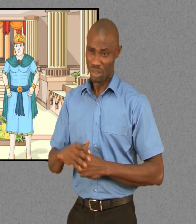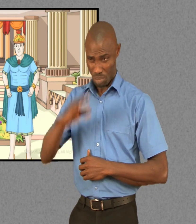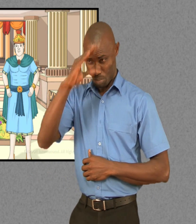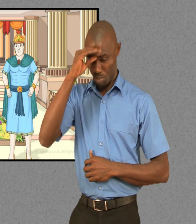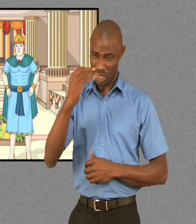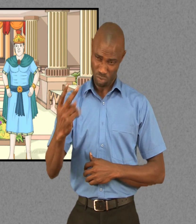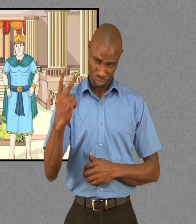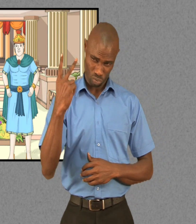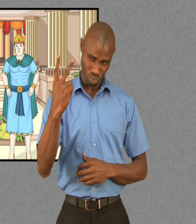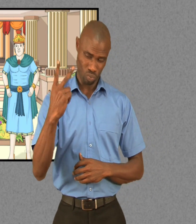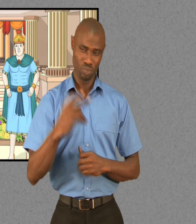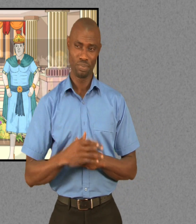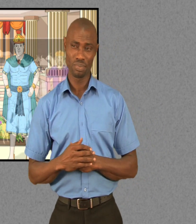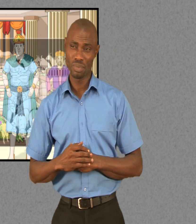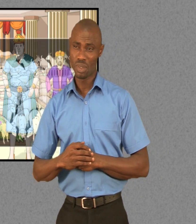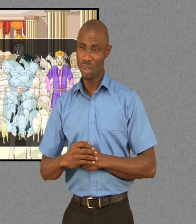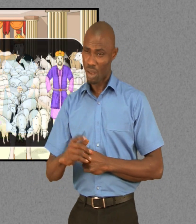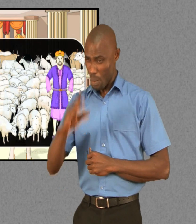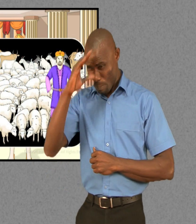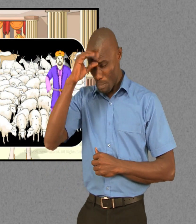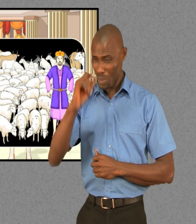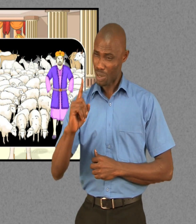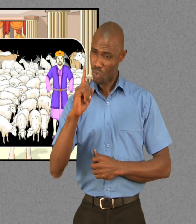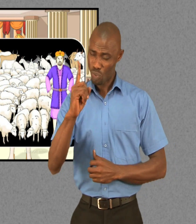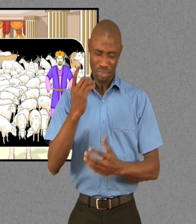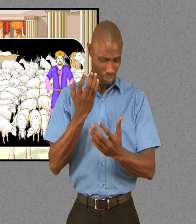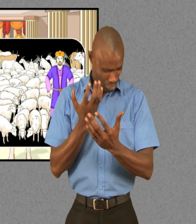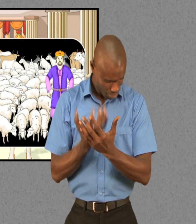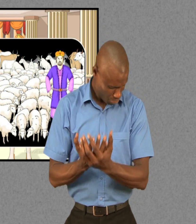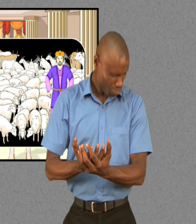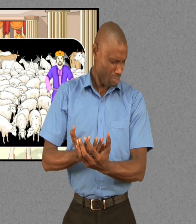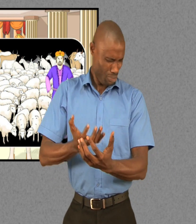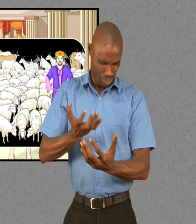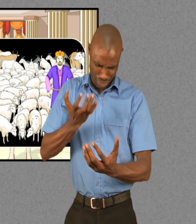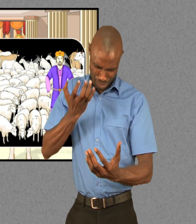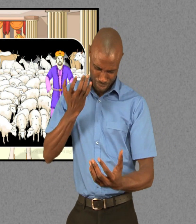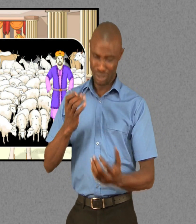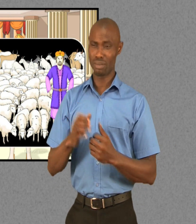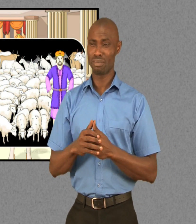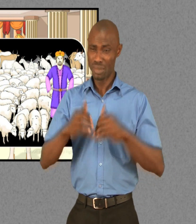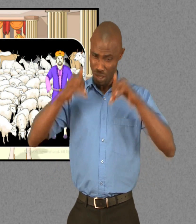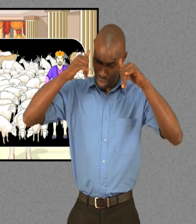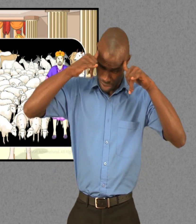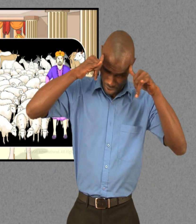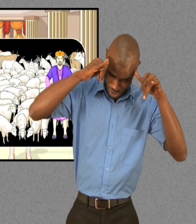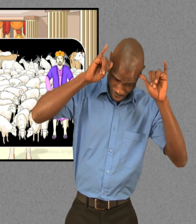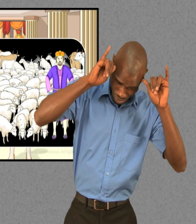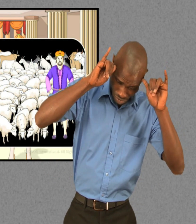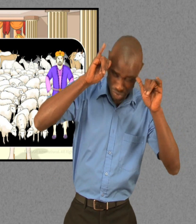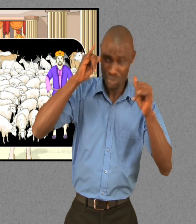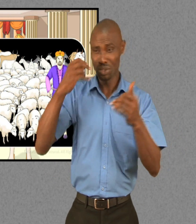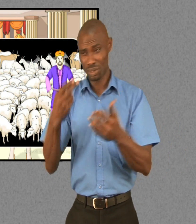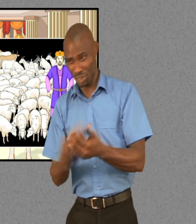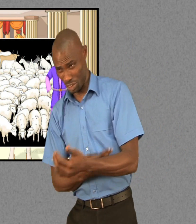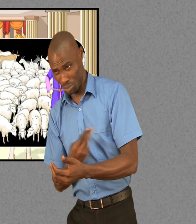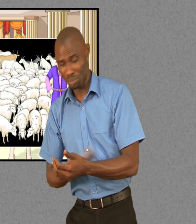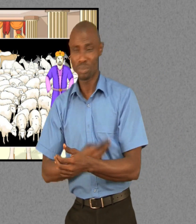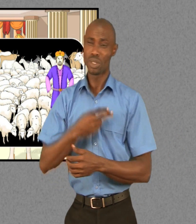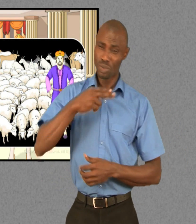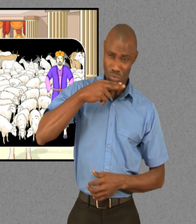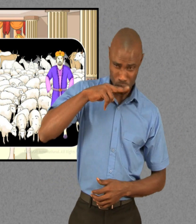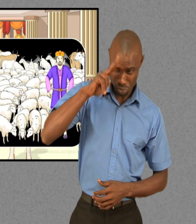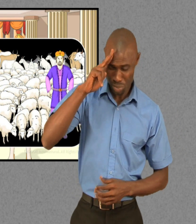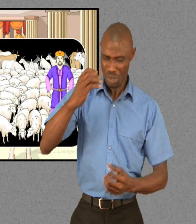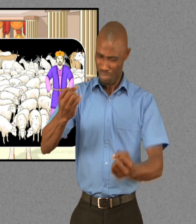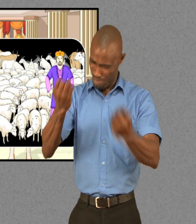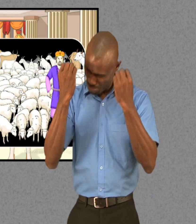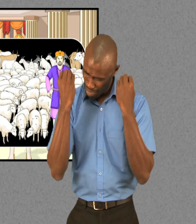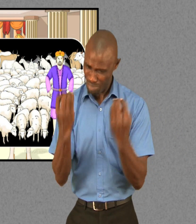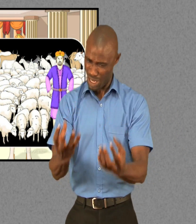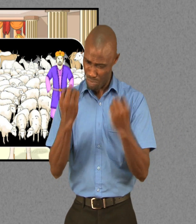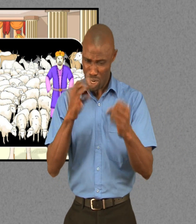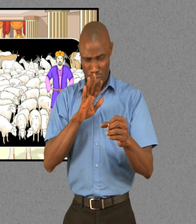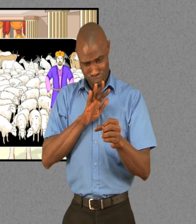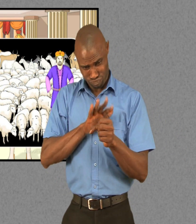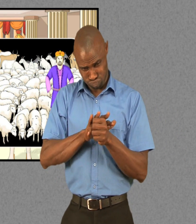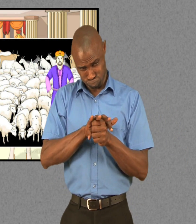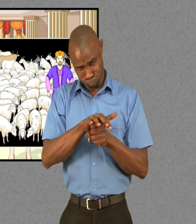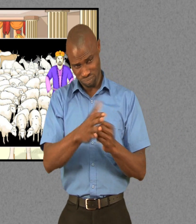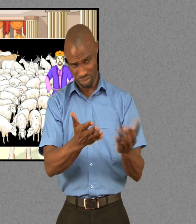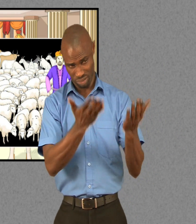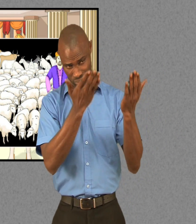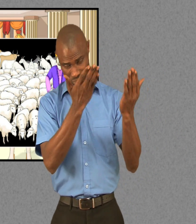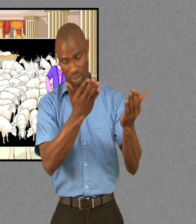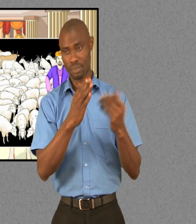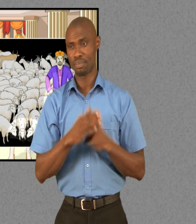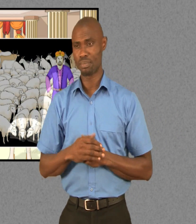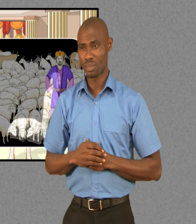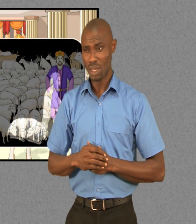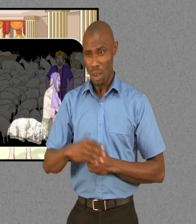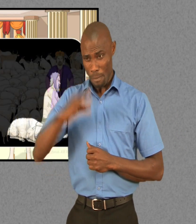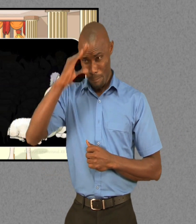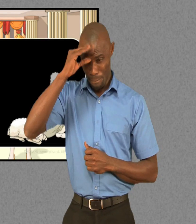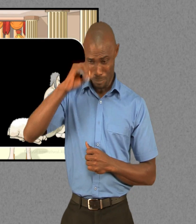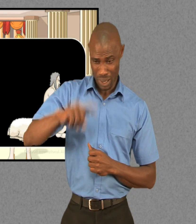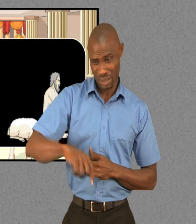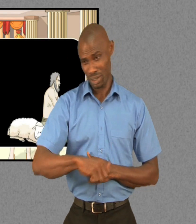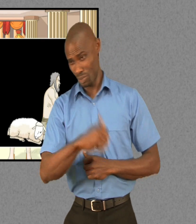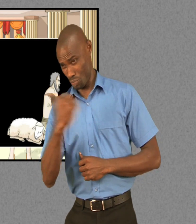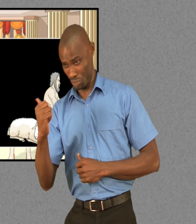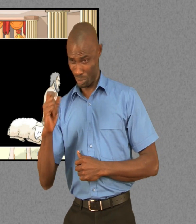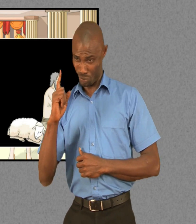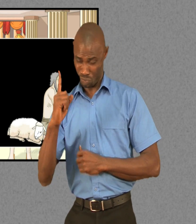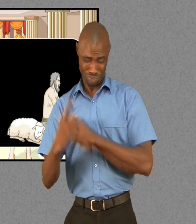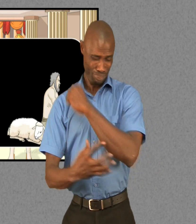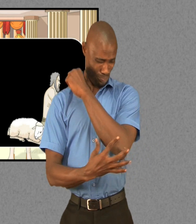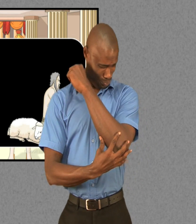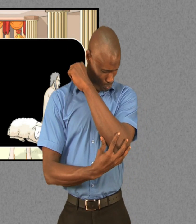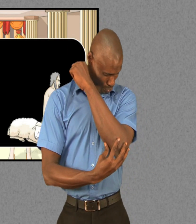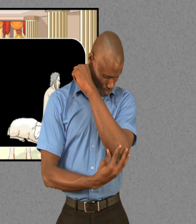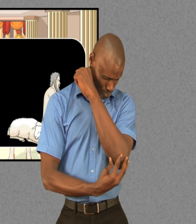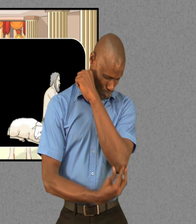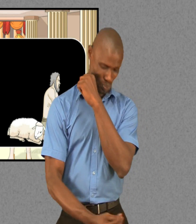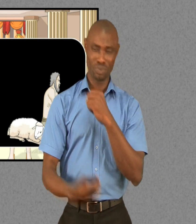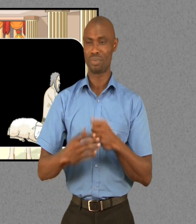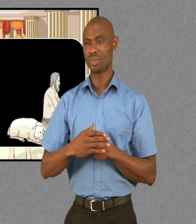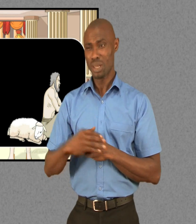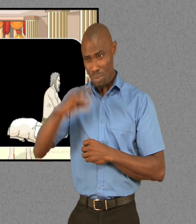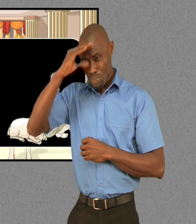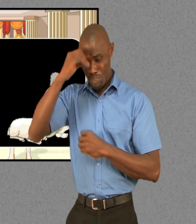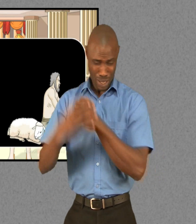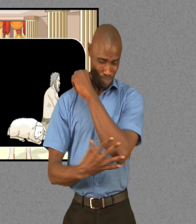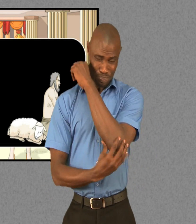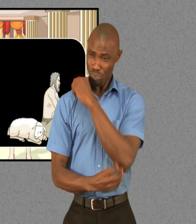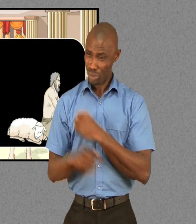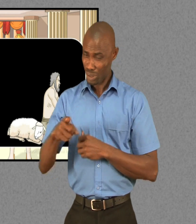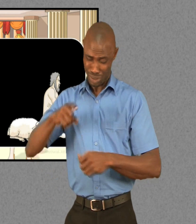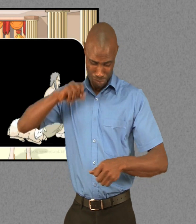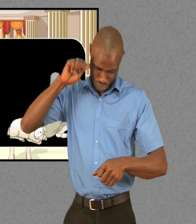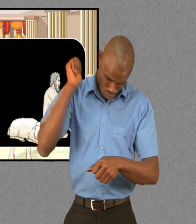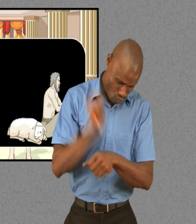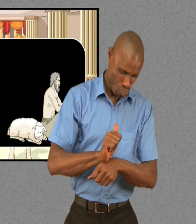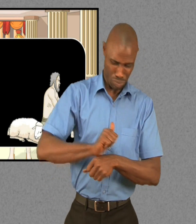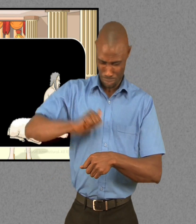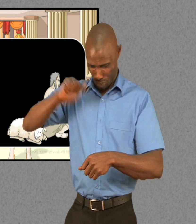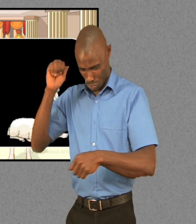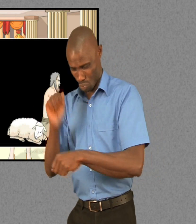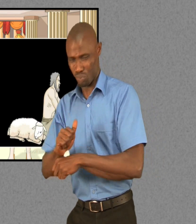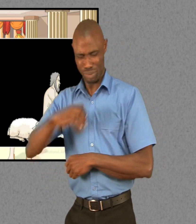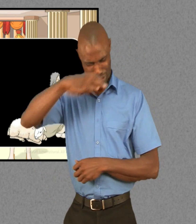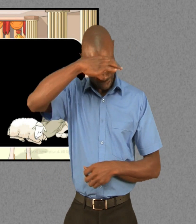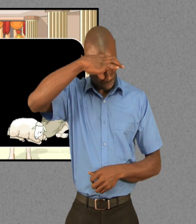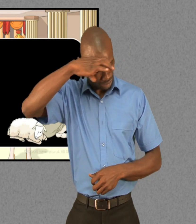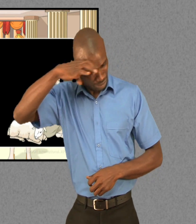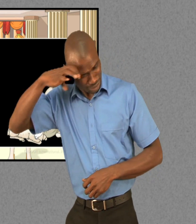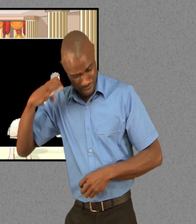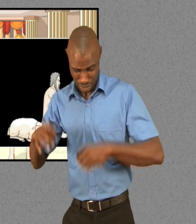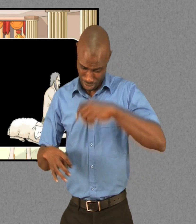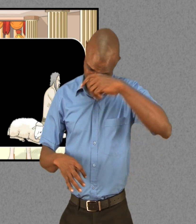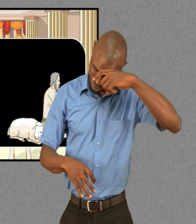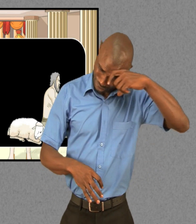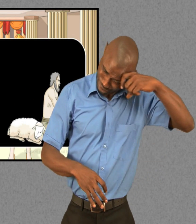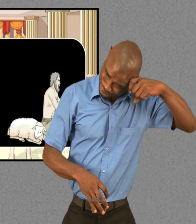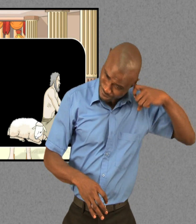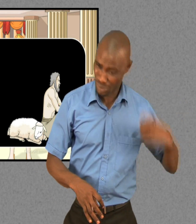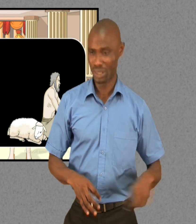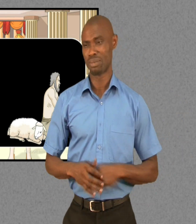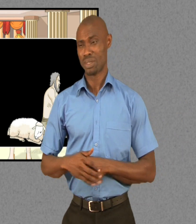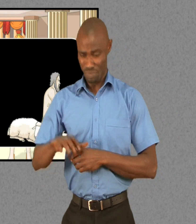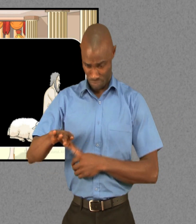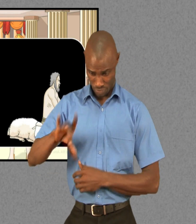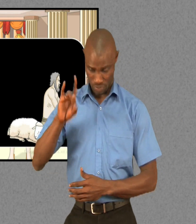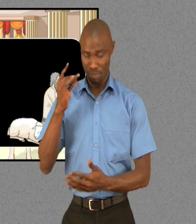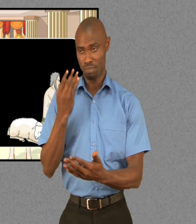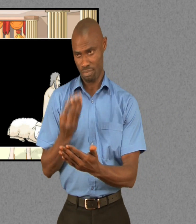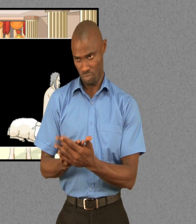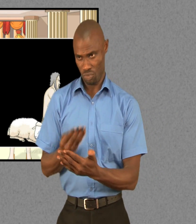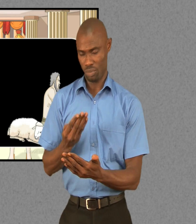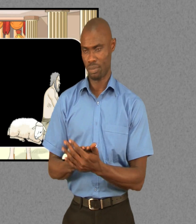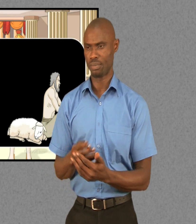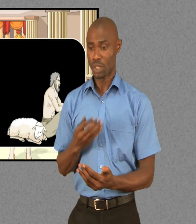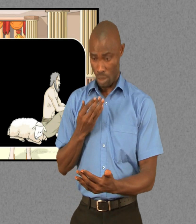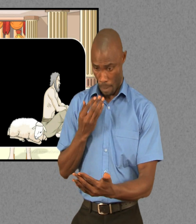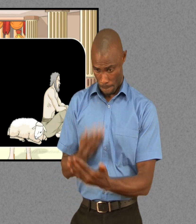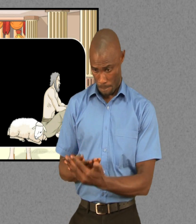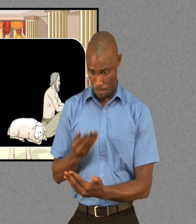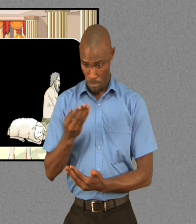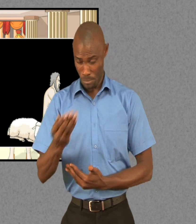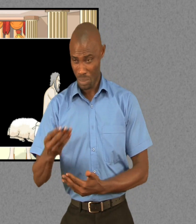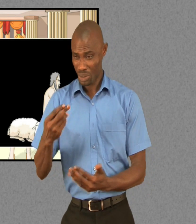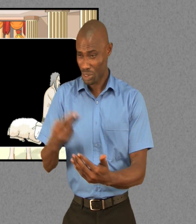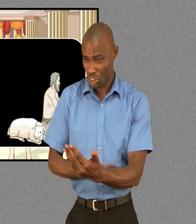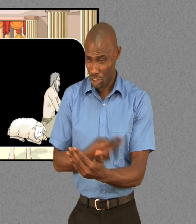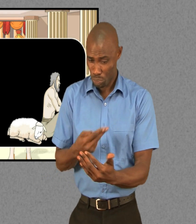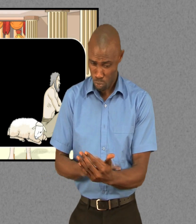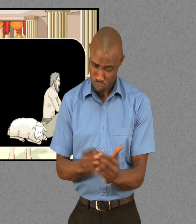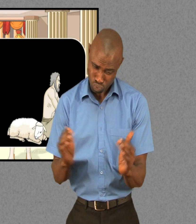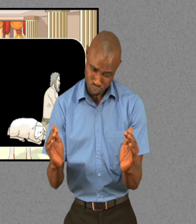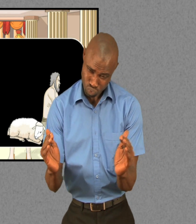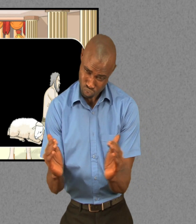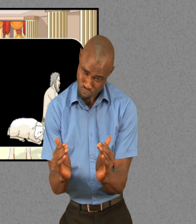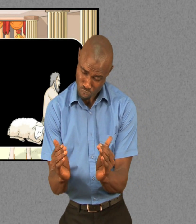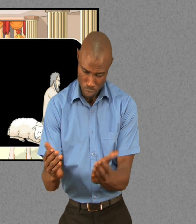The rich man had a great number of sheep and cattle, but the poor man had nothing except one small ewe lamb that he had bought.